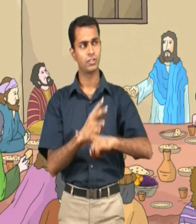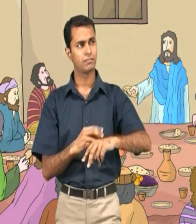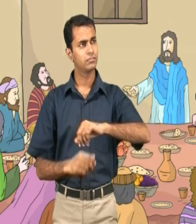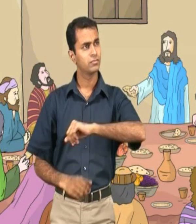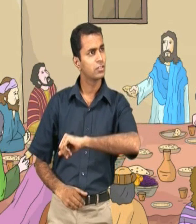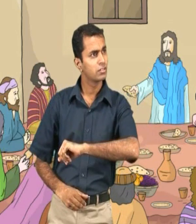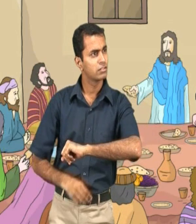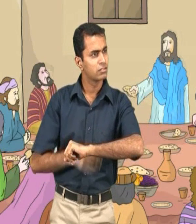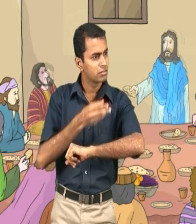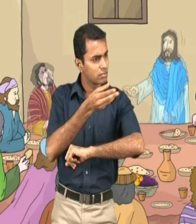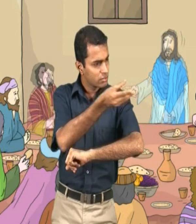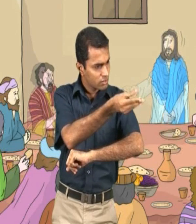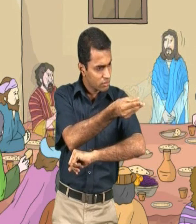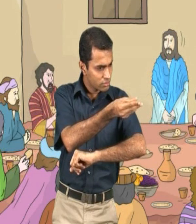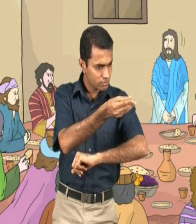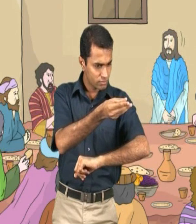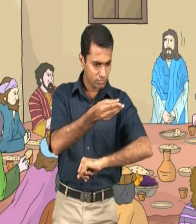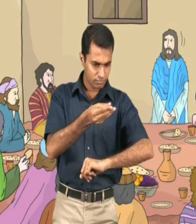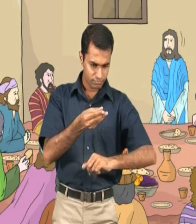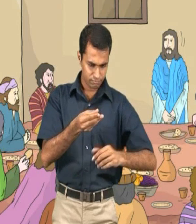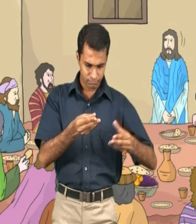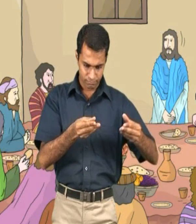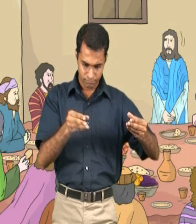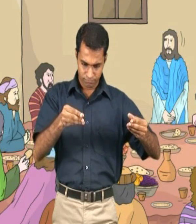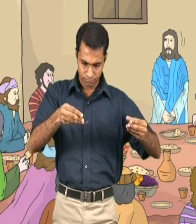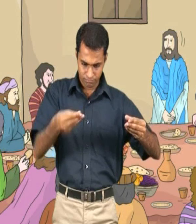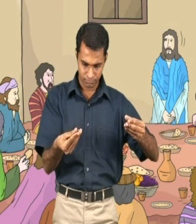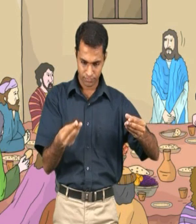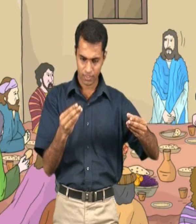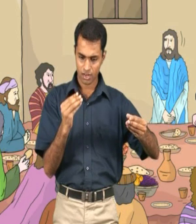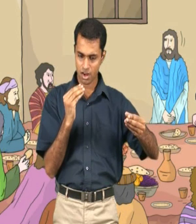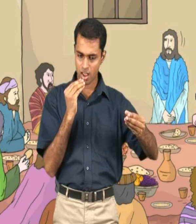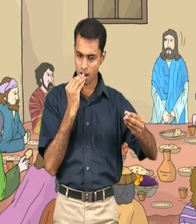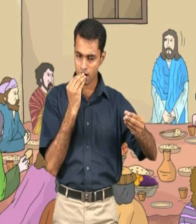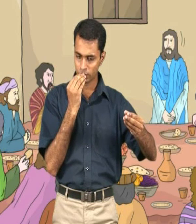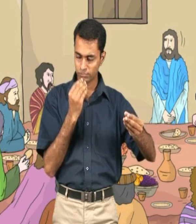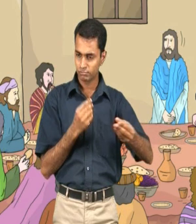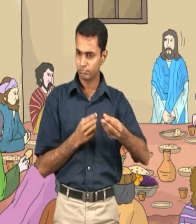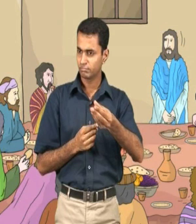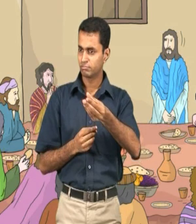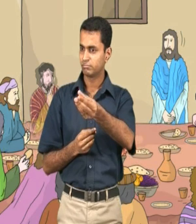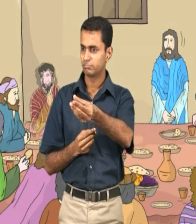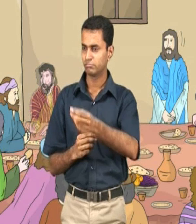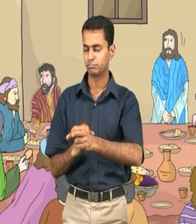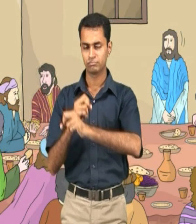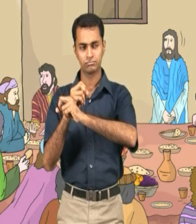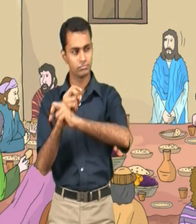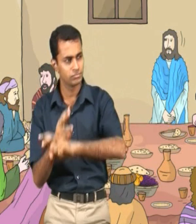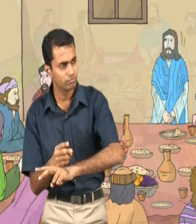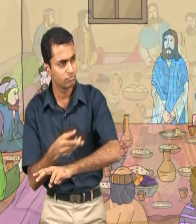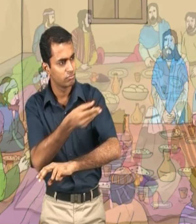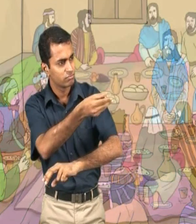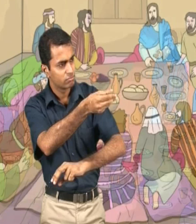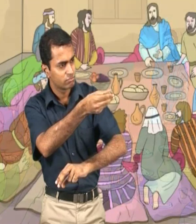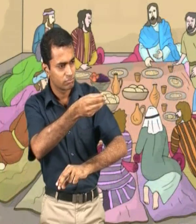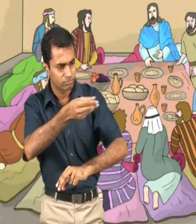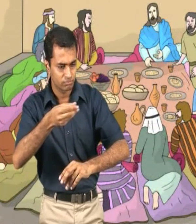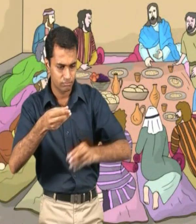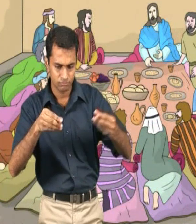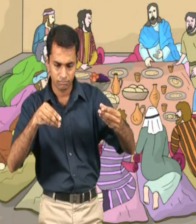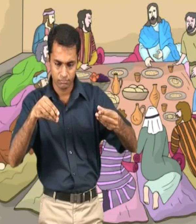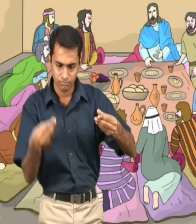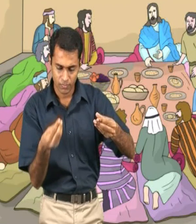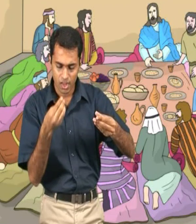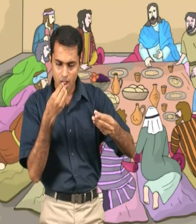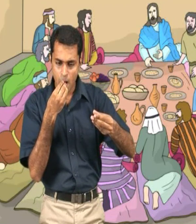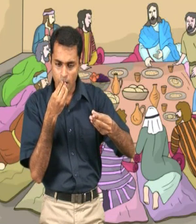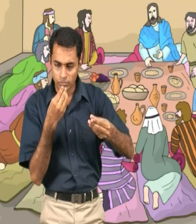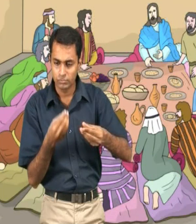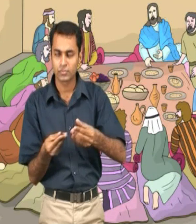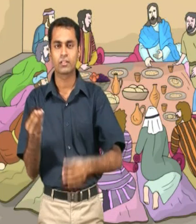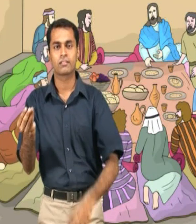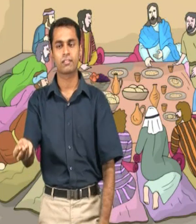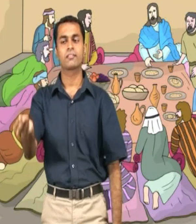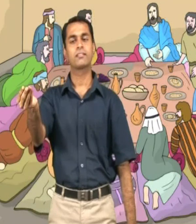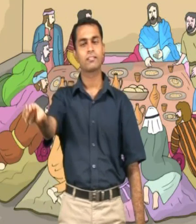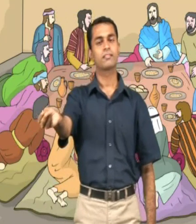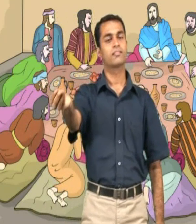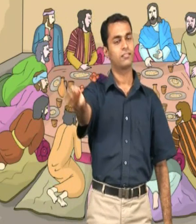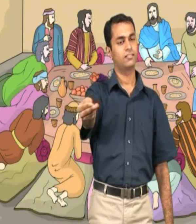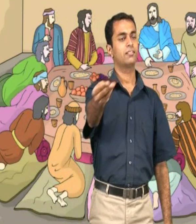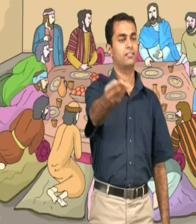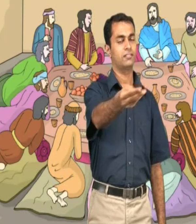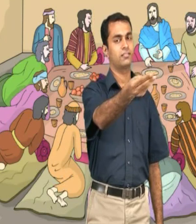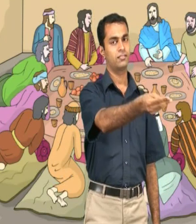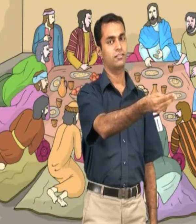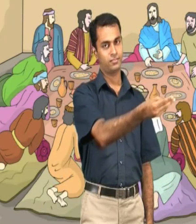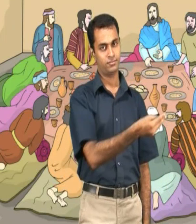this is My body.”